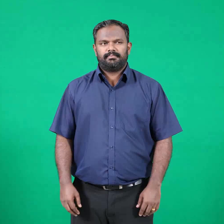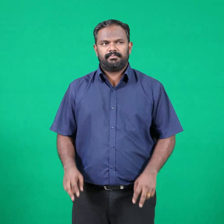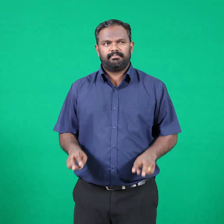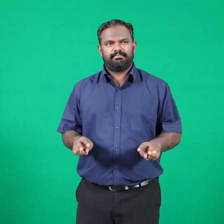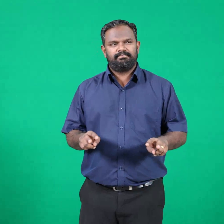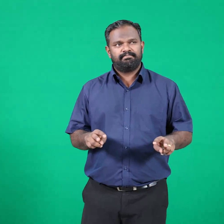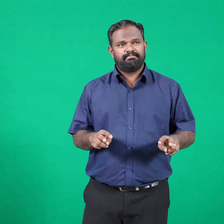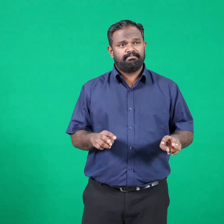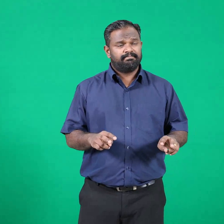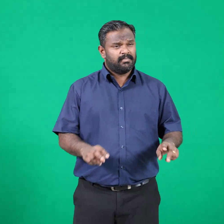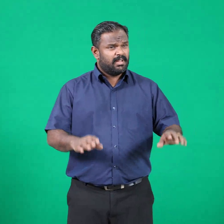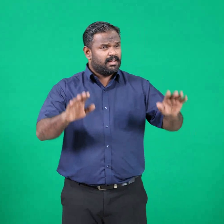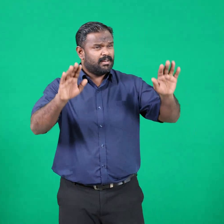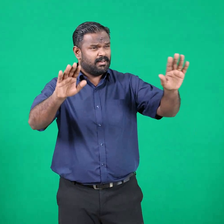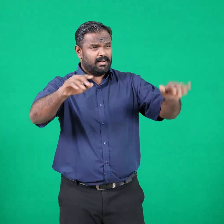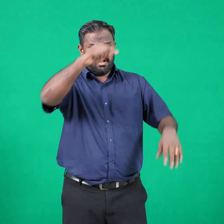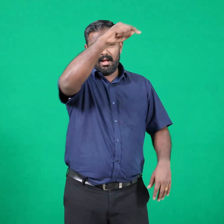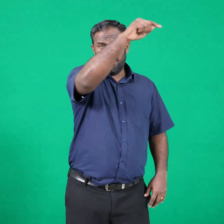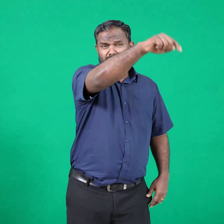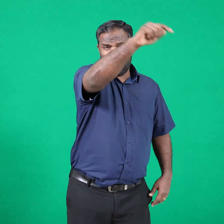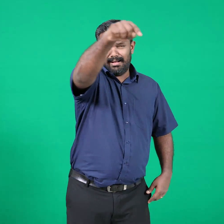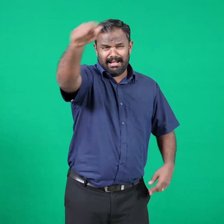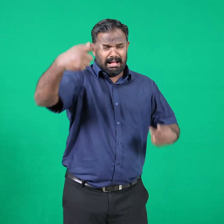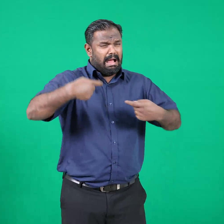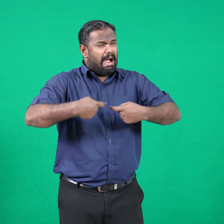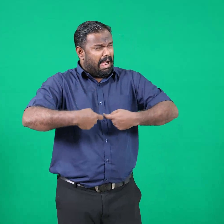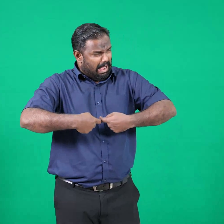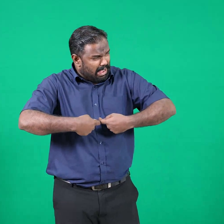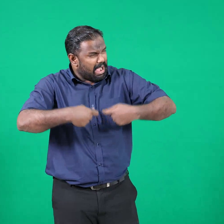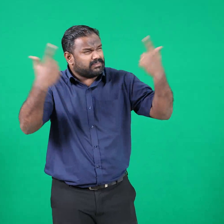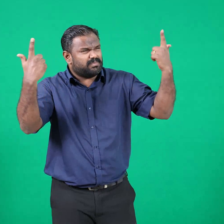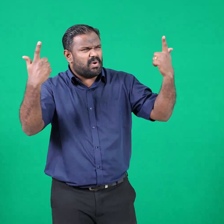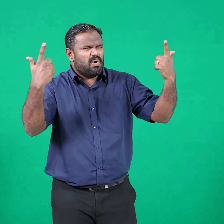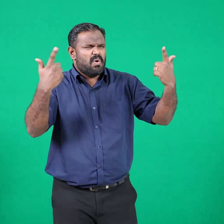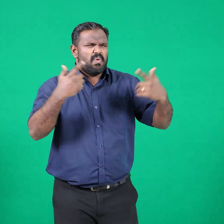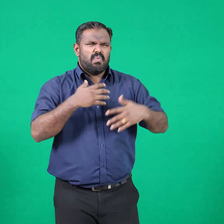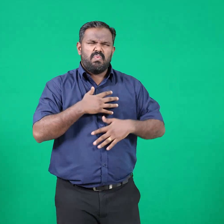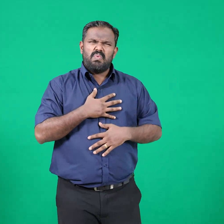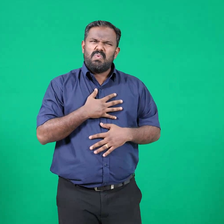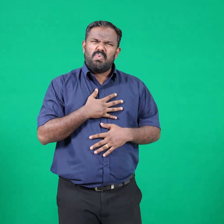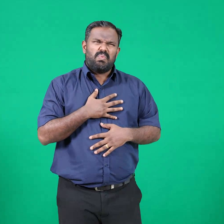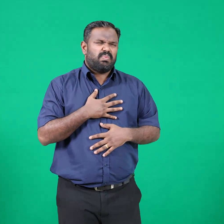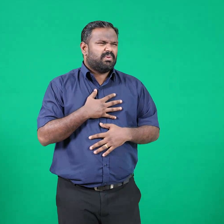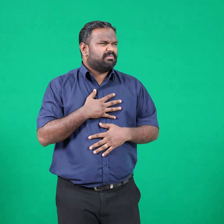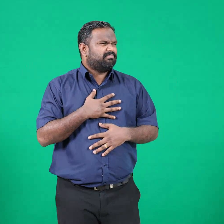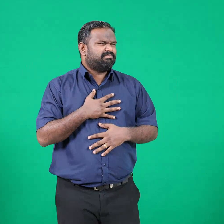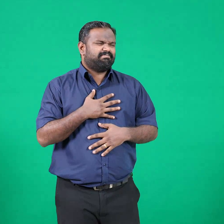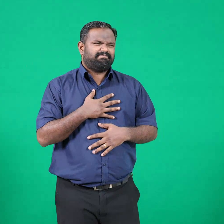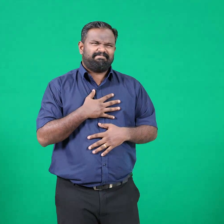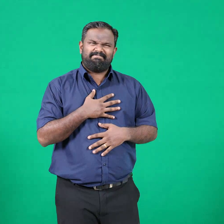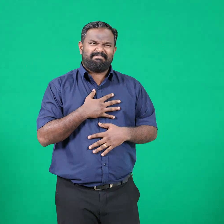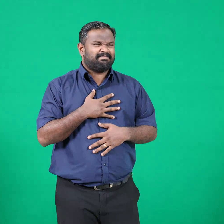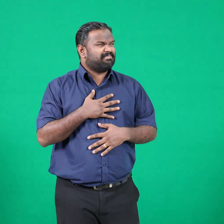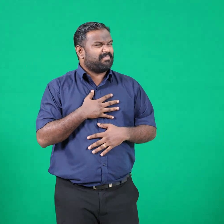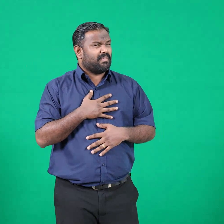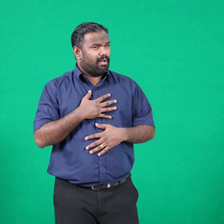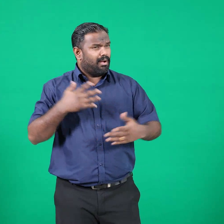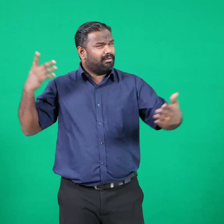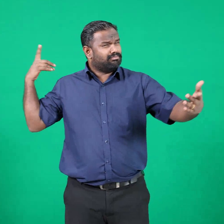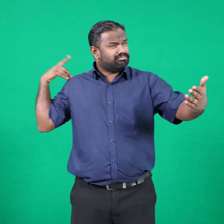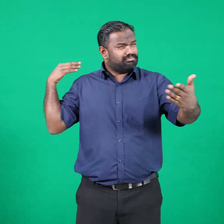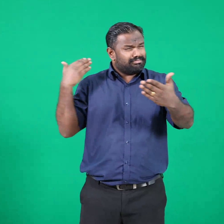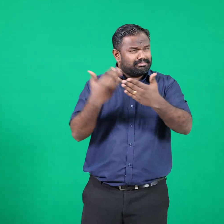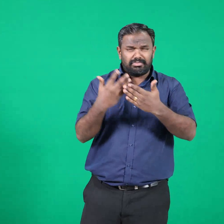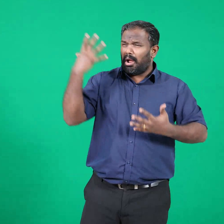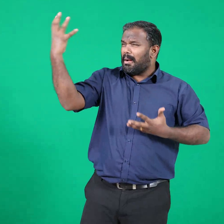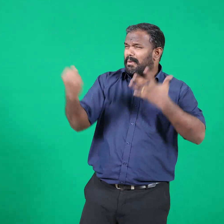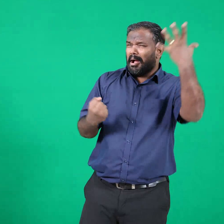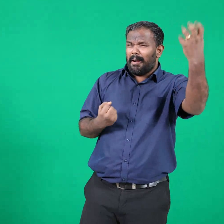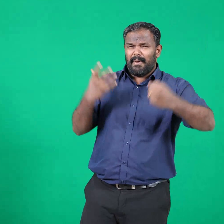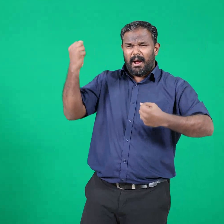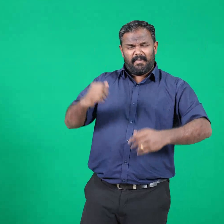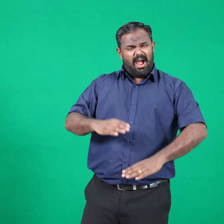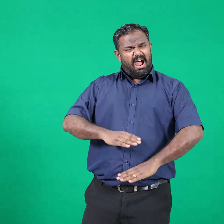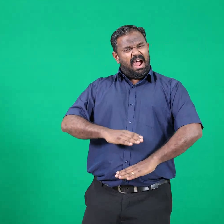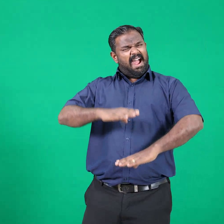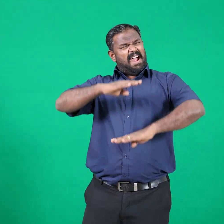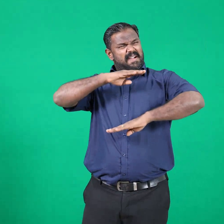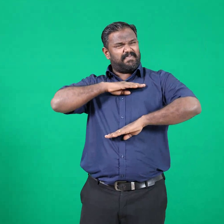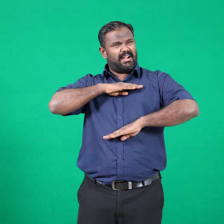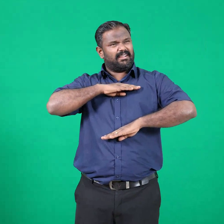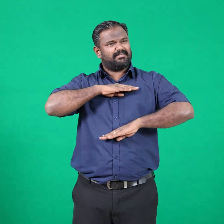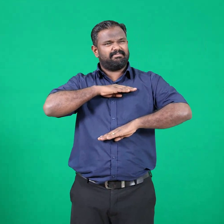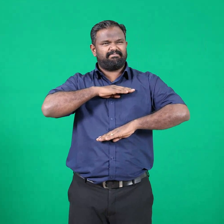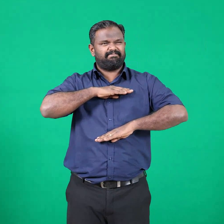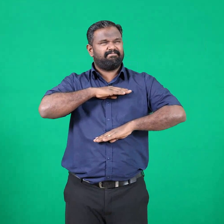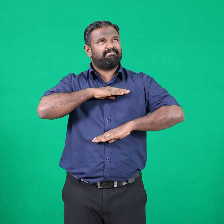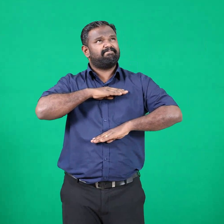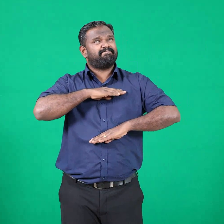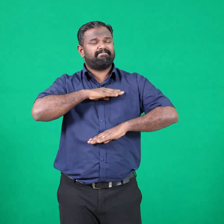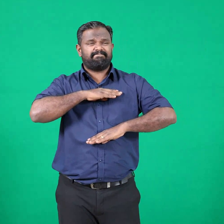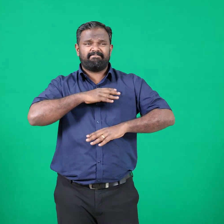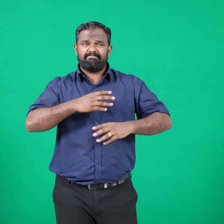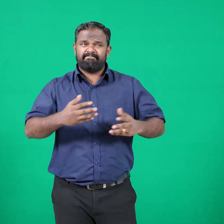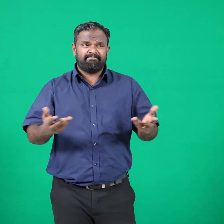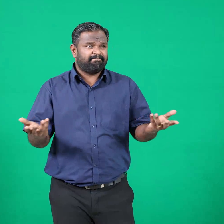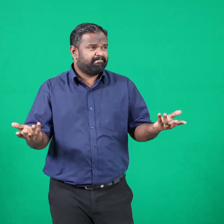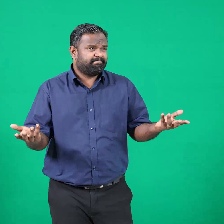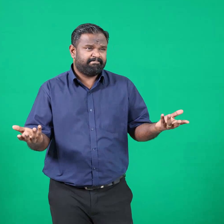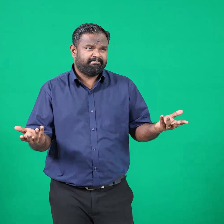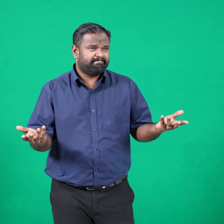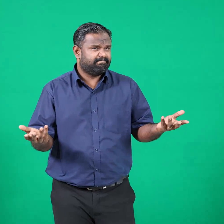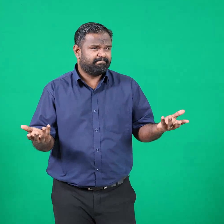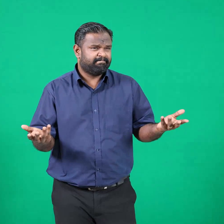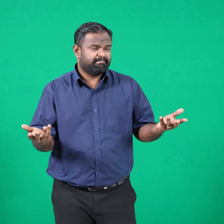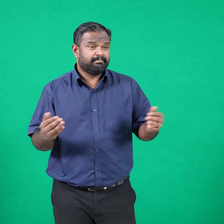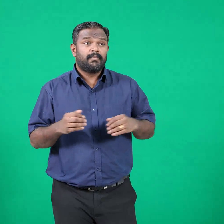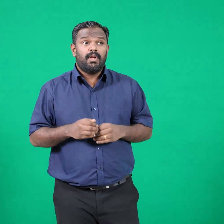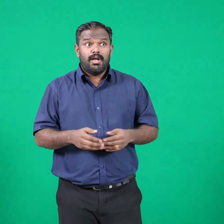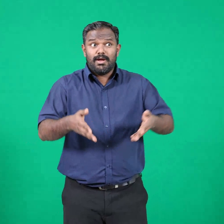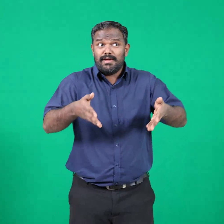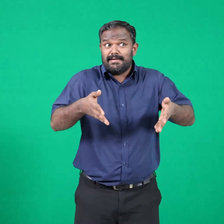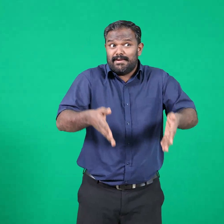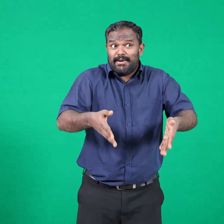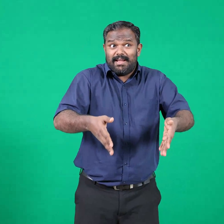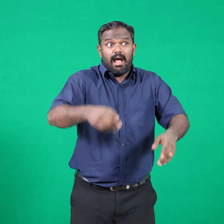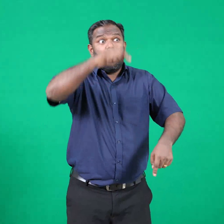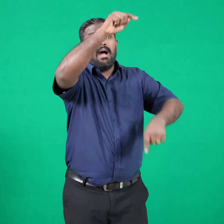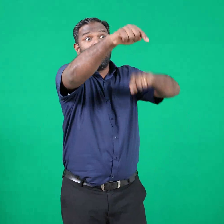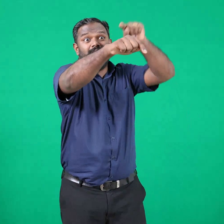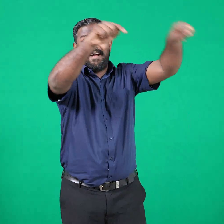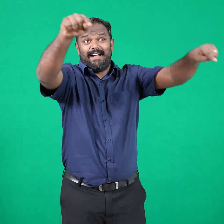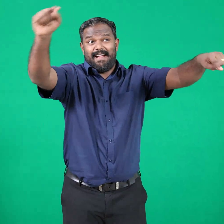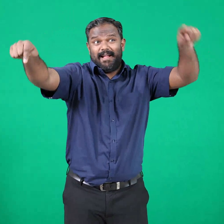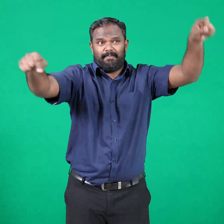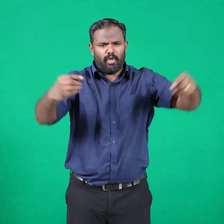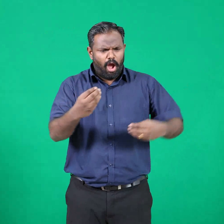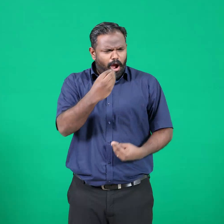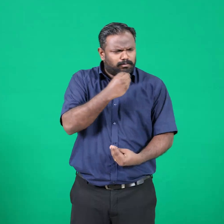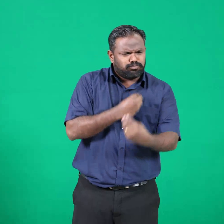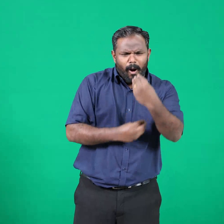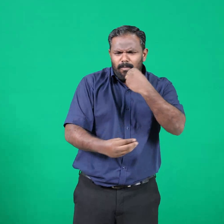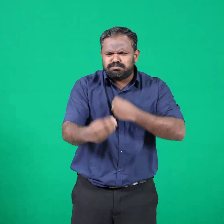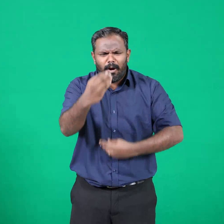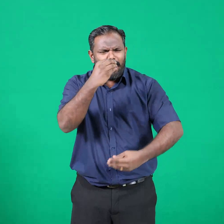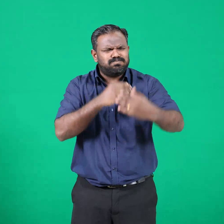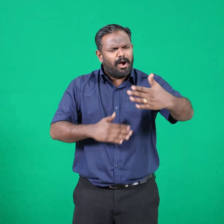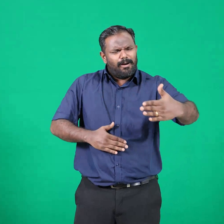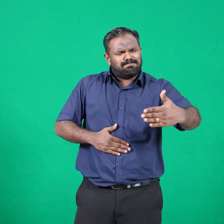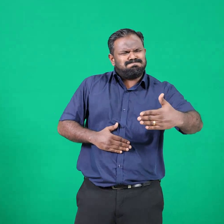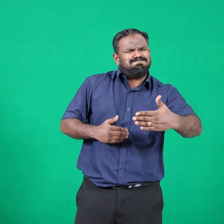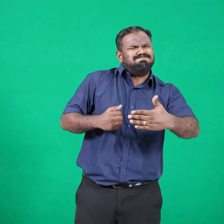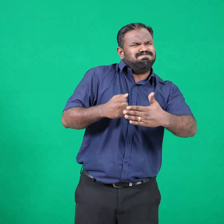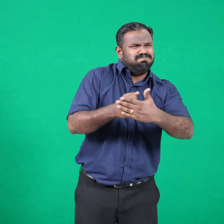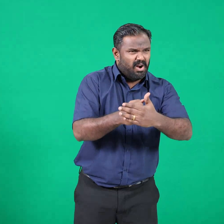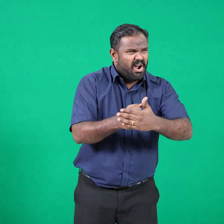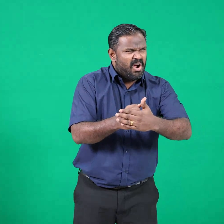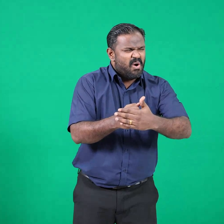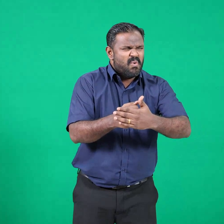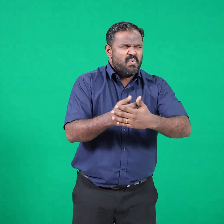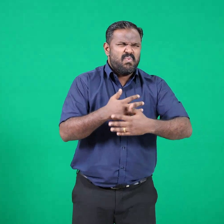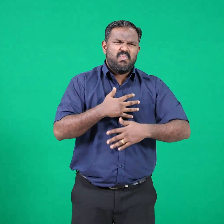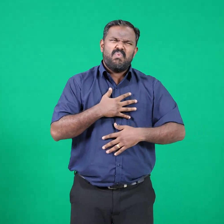But woe to you who are rich, for you have already received your comfort.